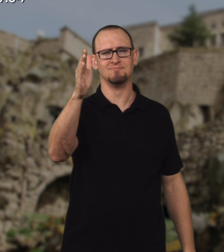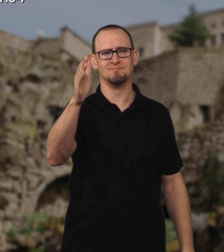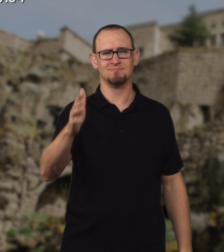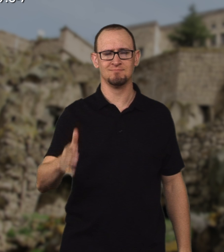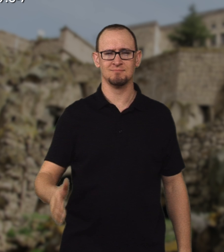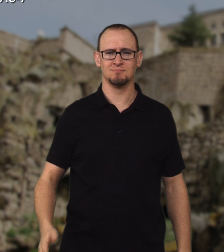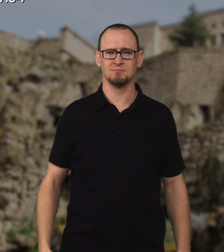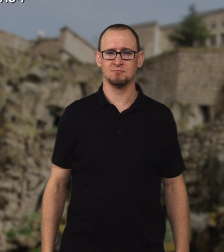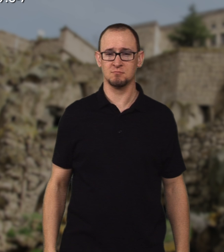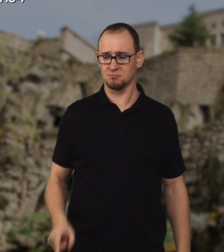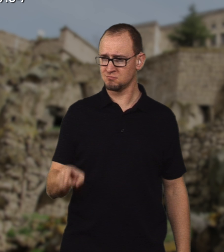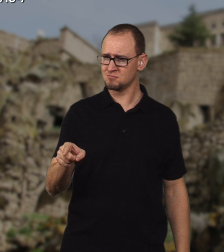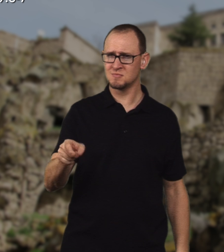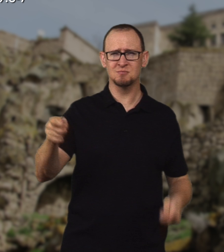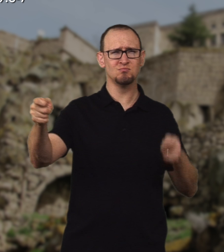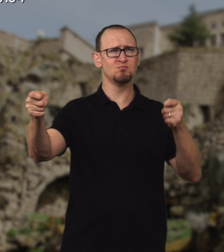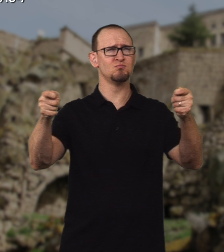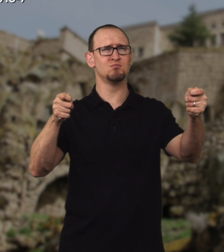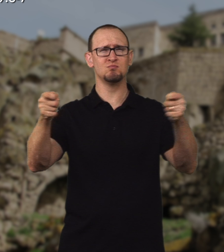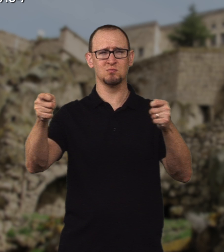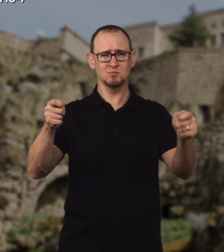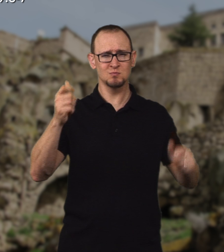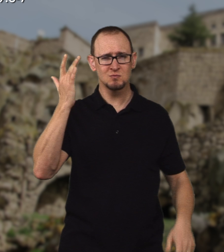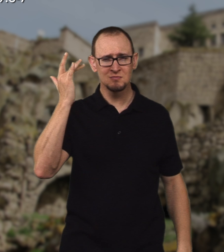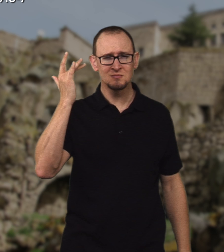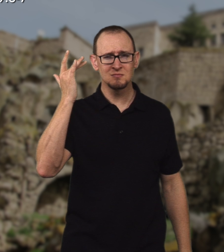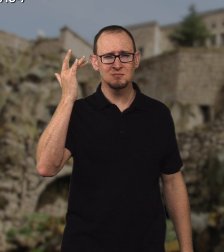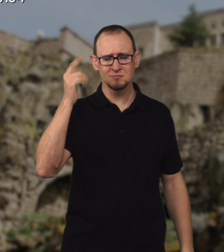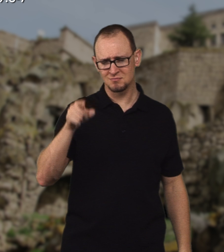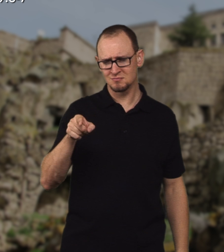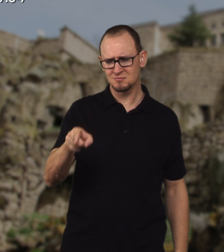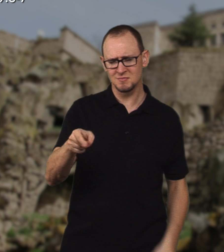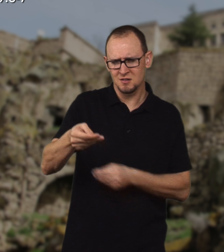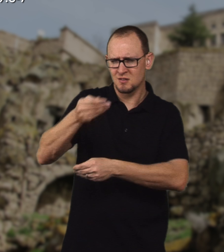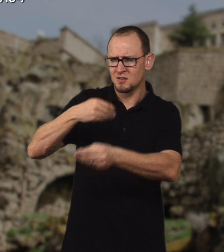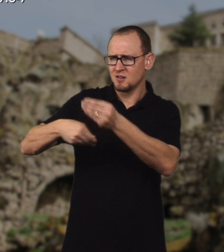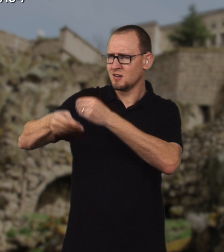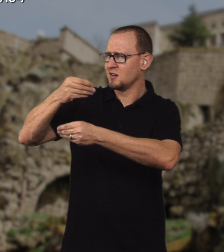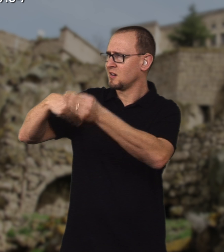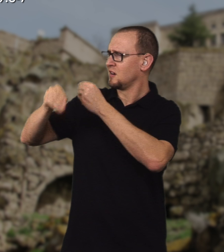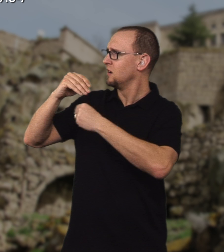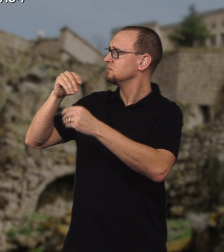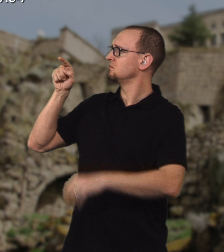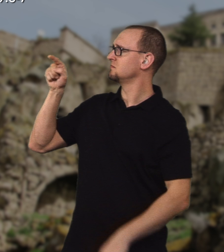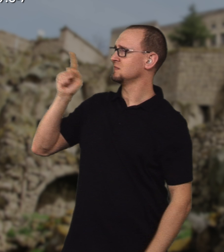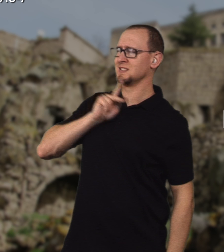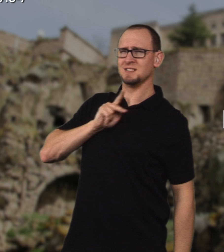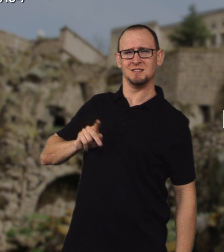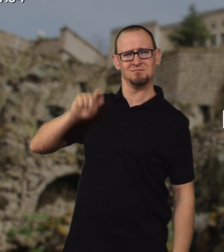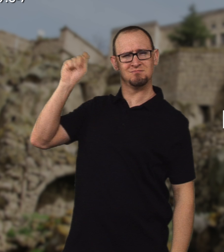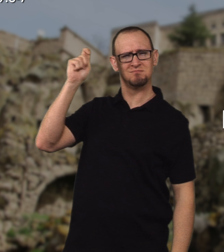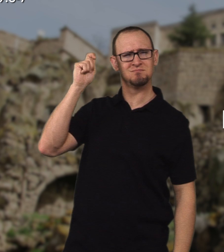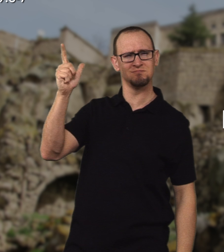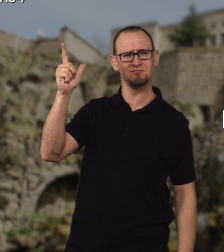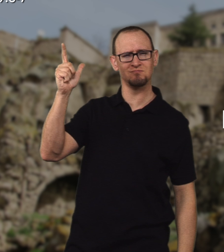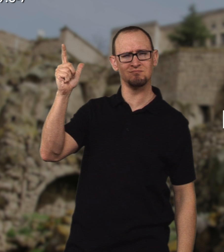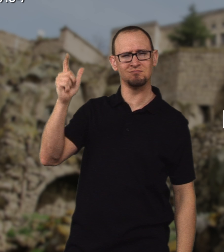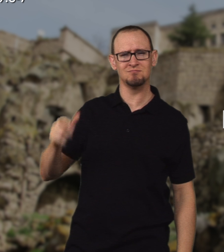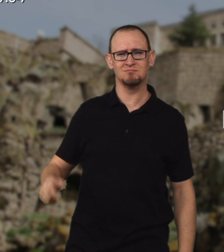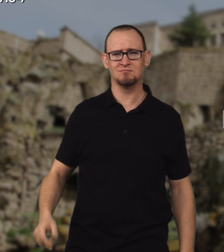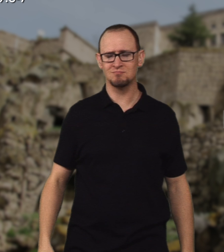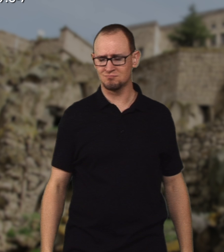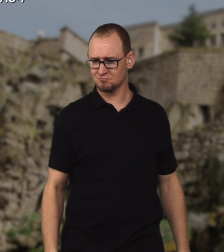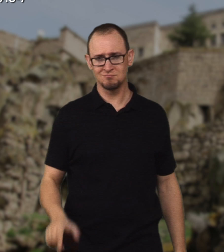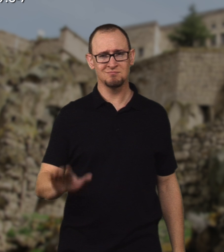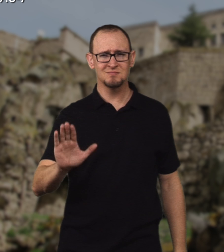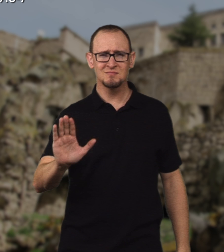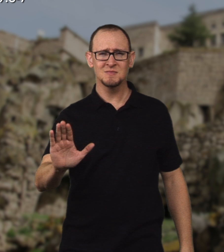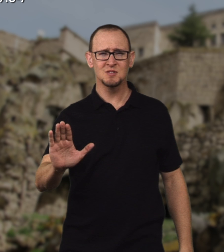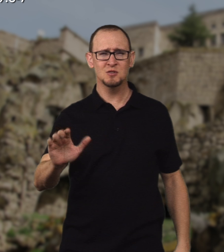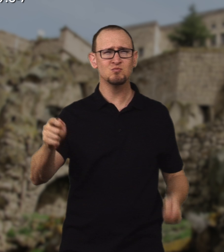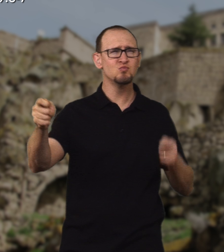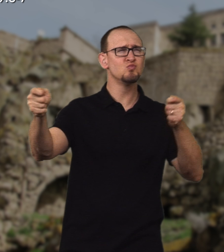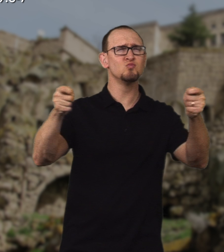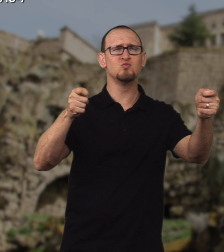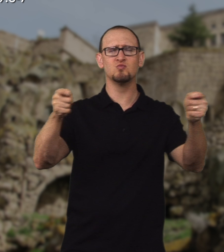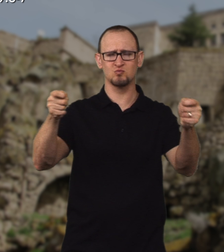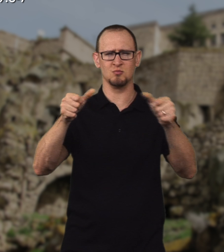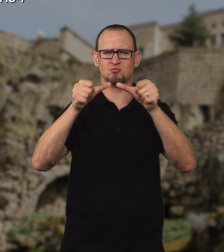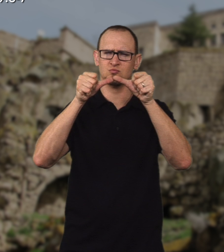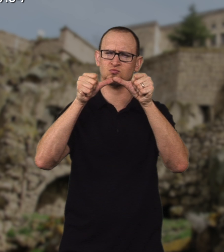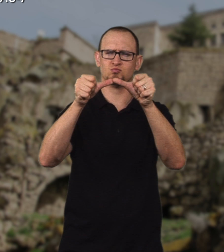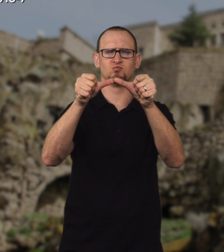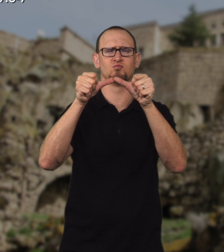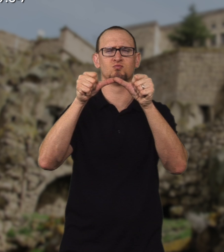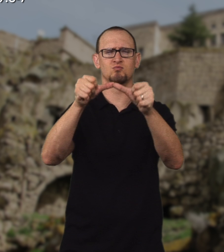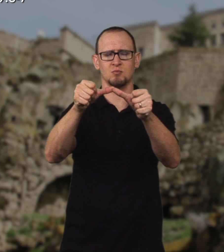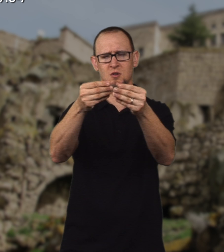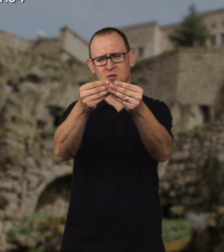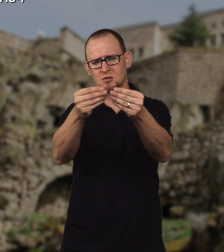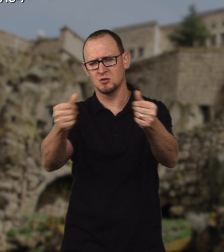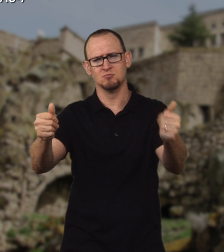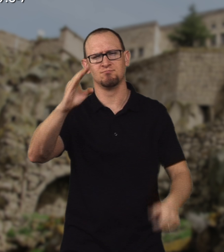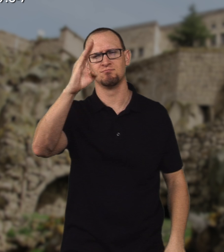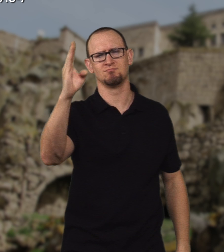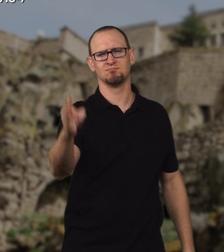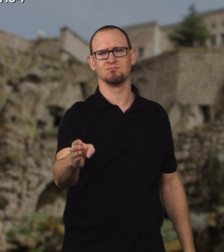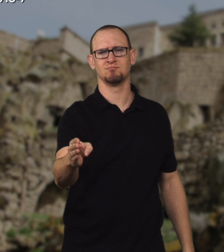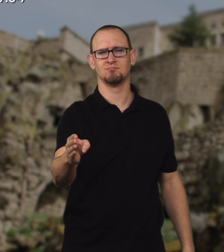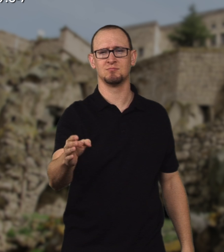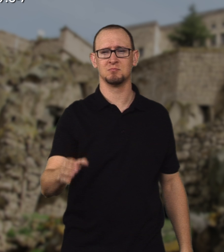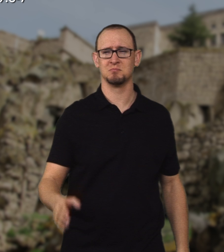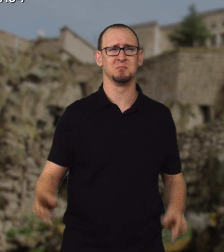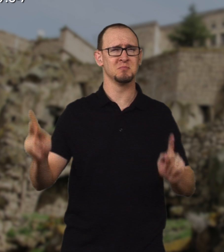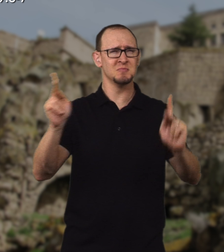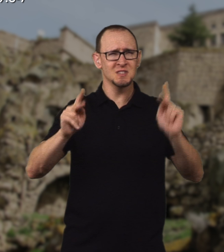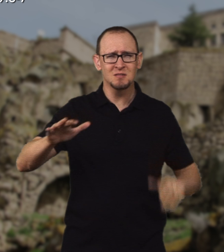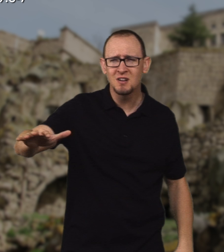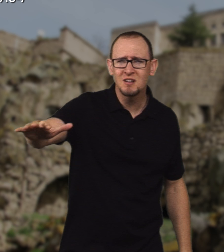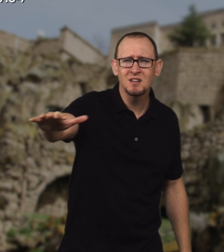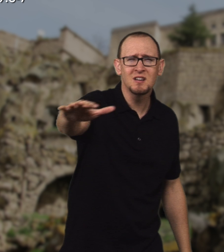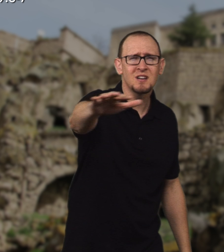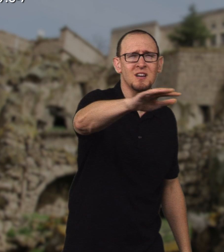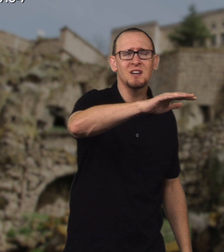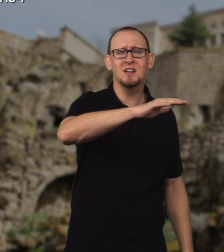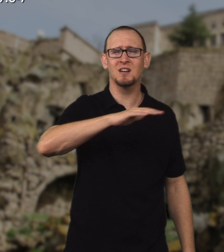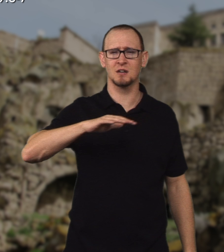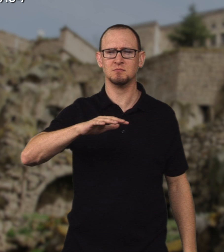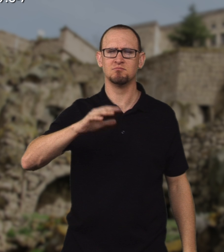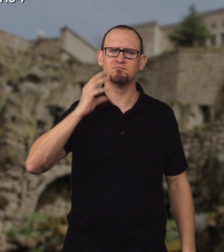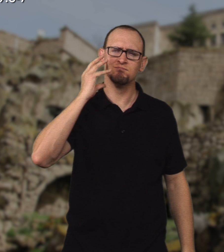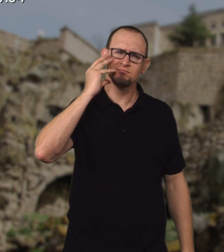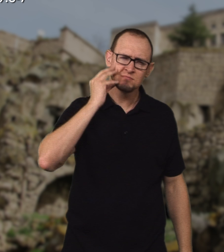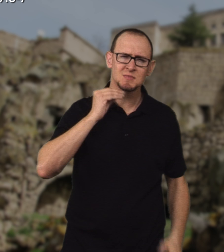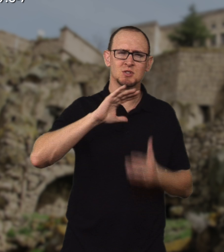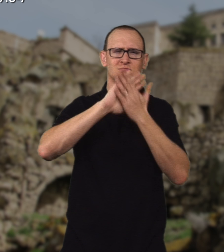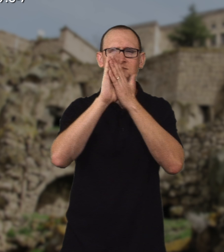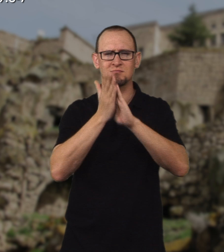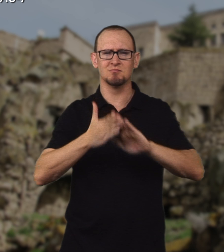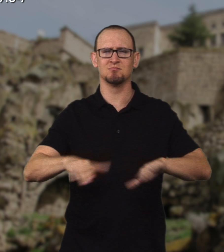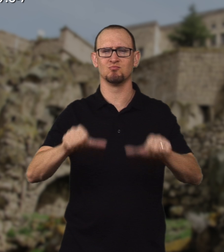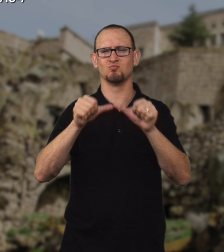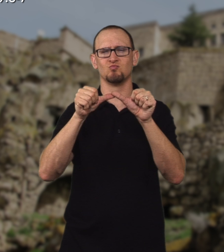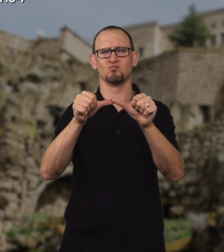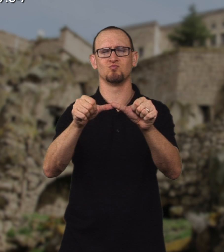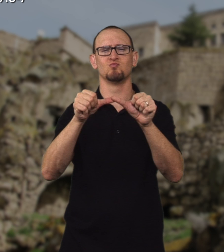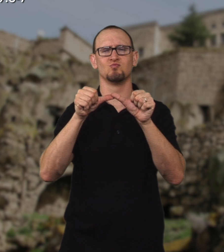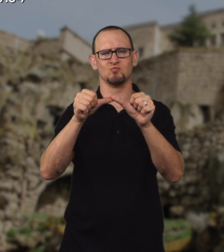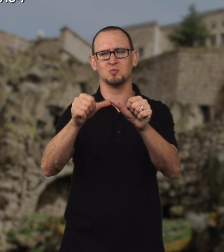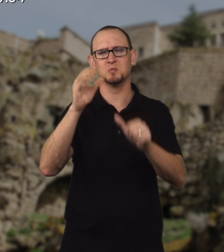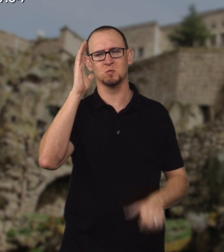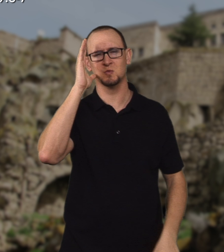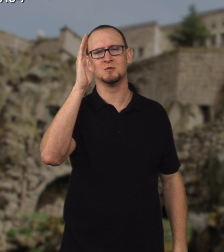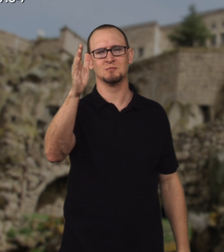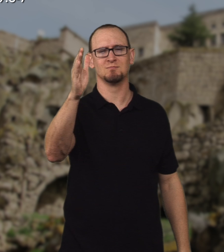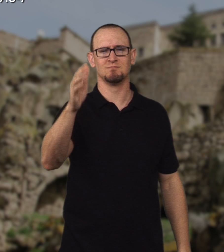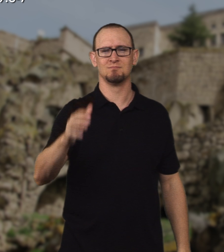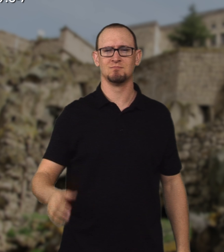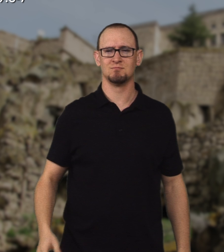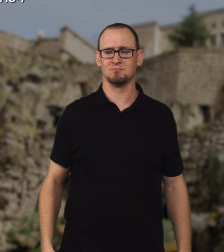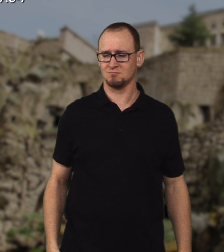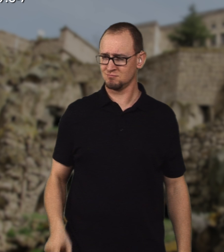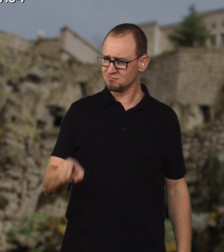Of the increase of His government and peace there will be no end.